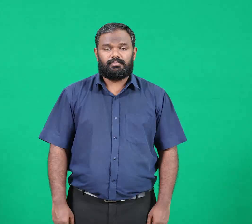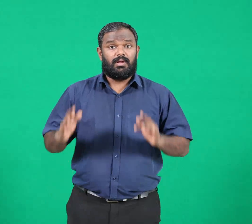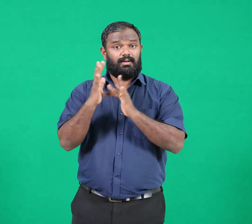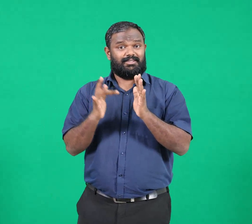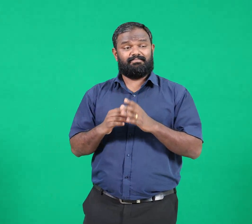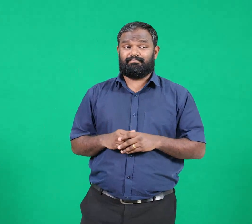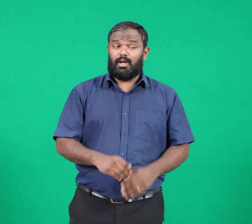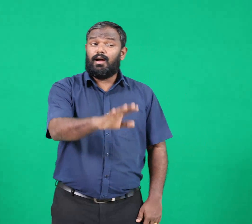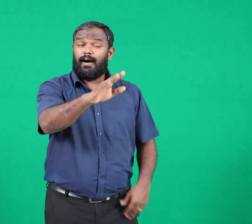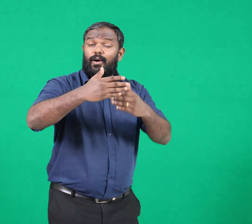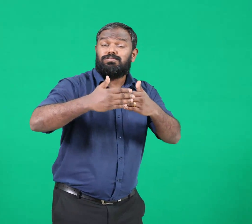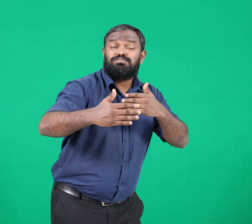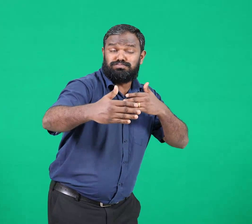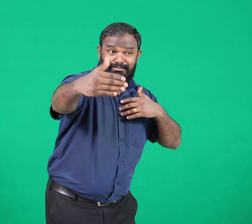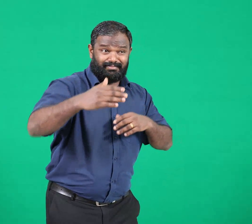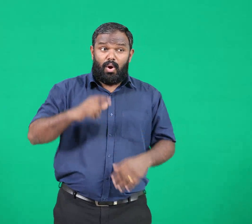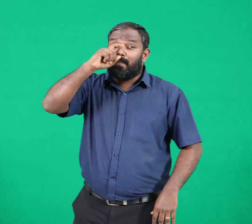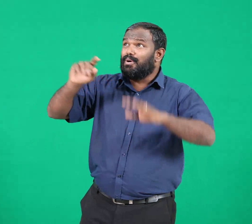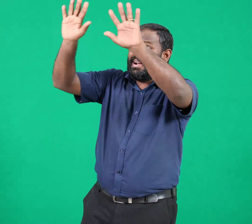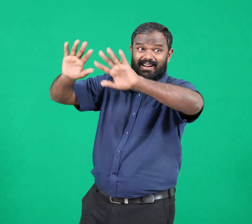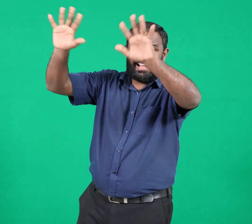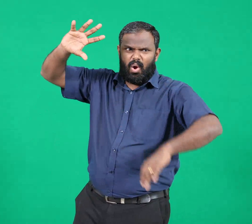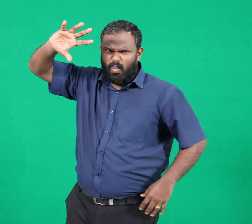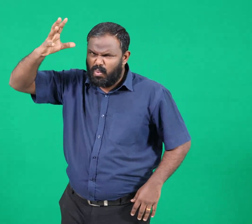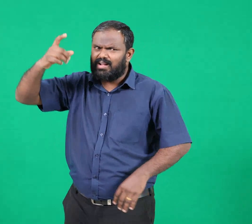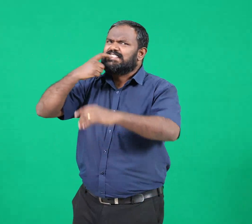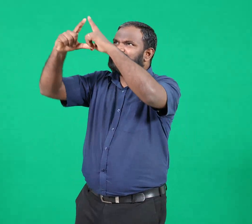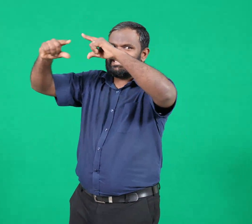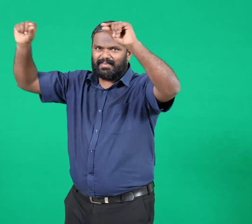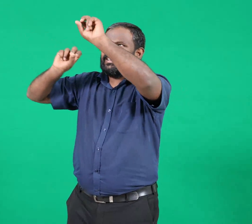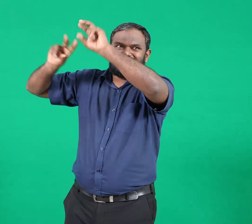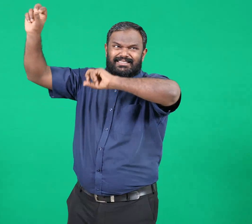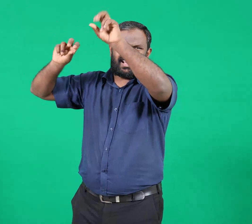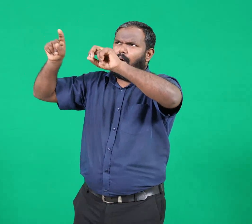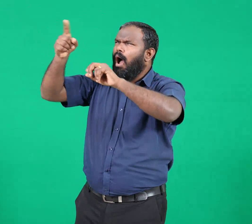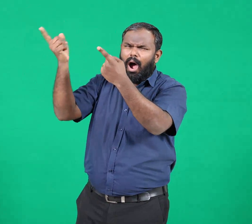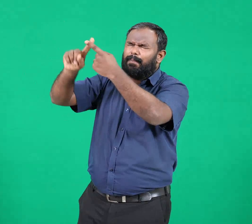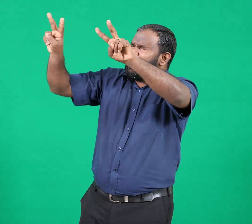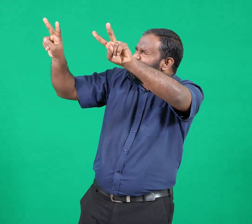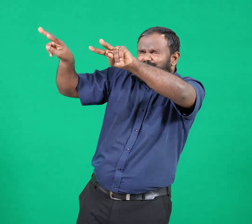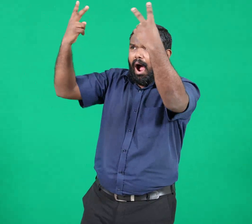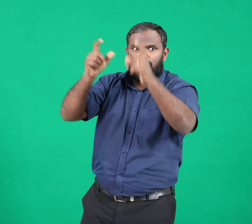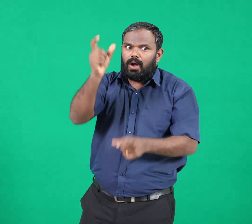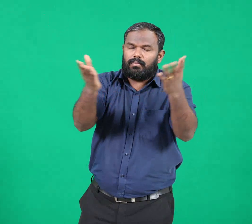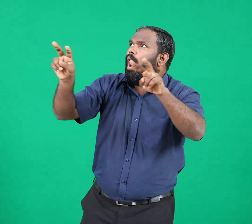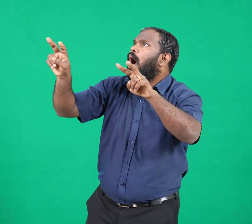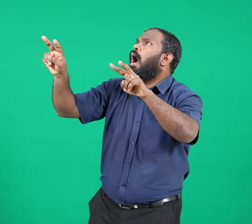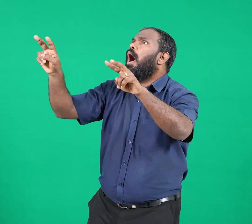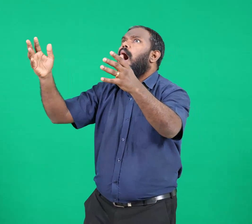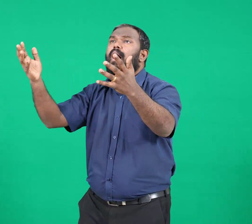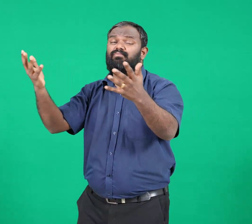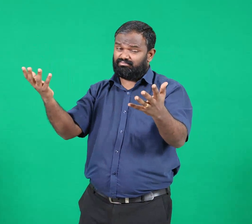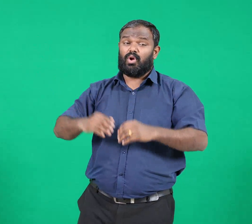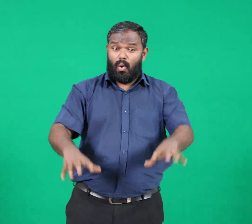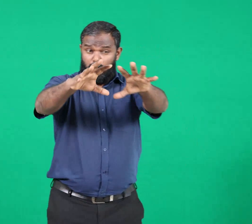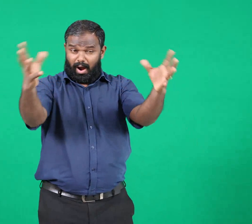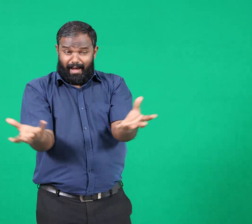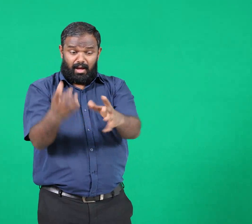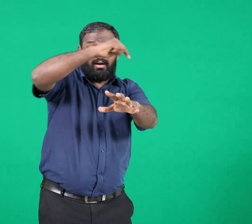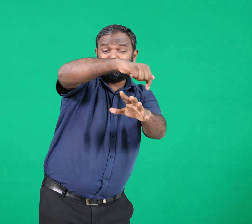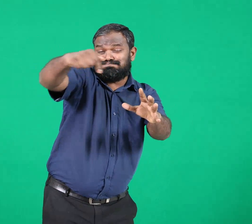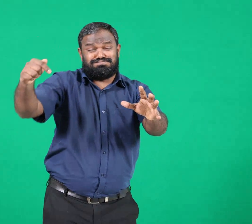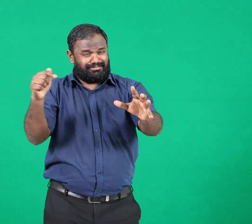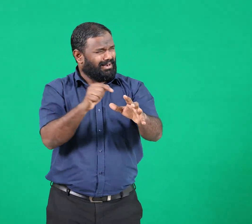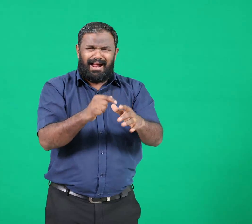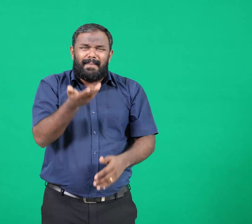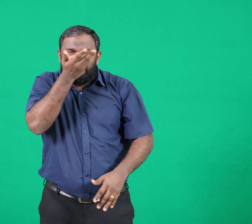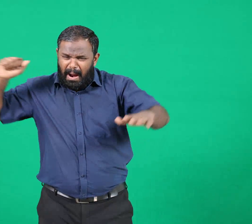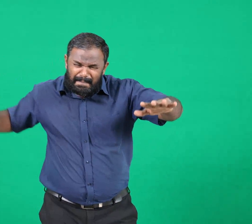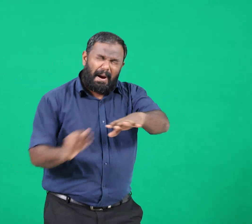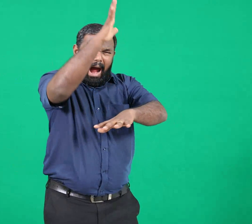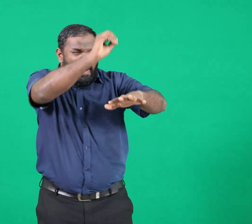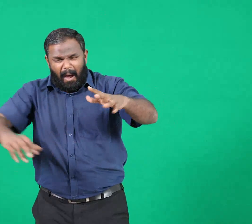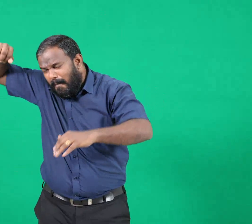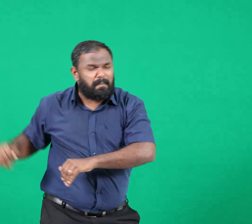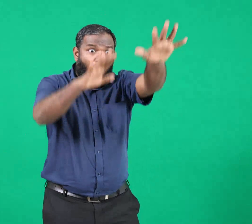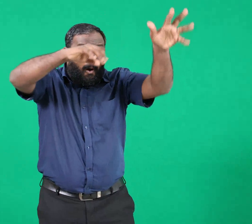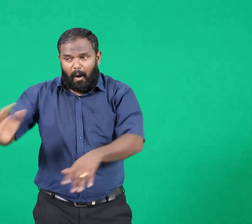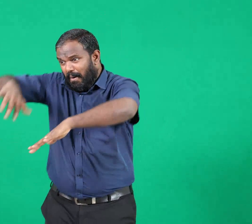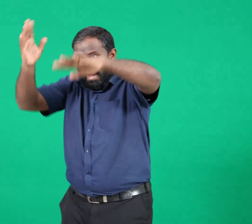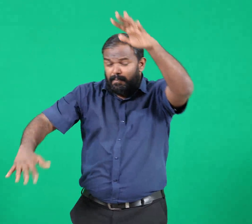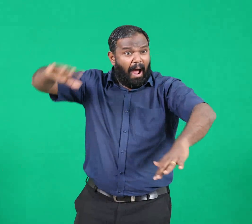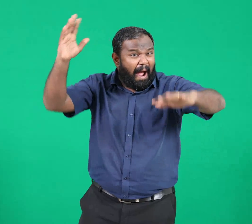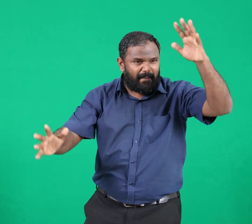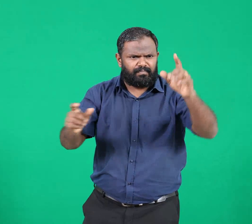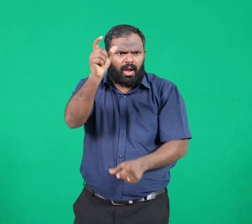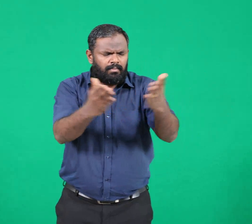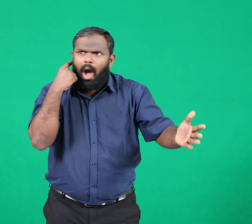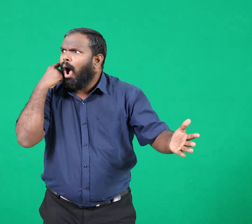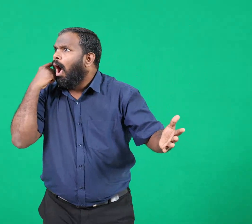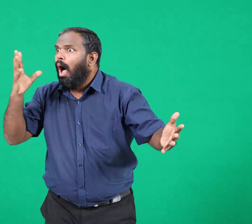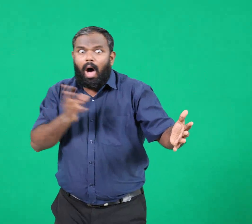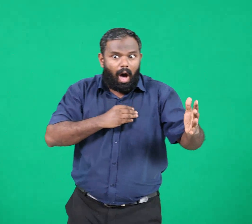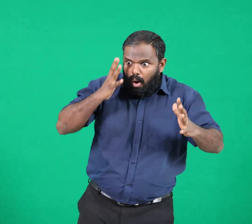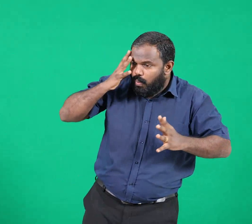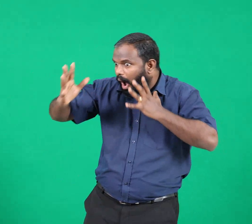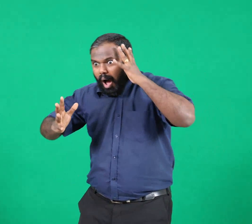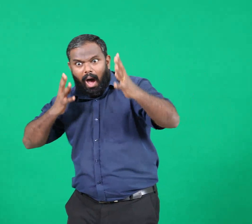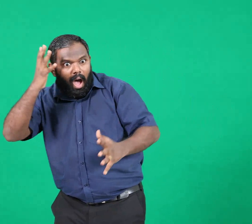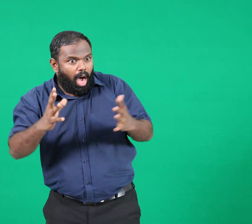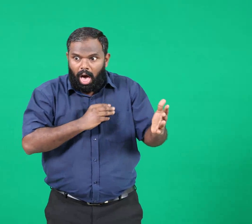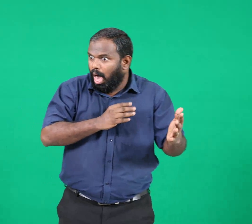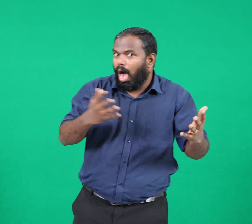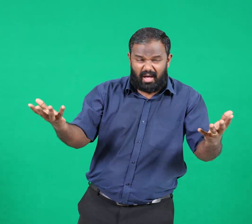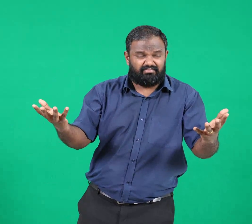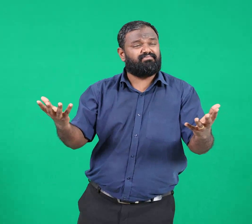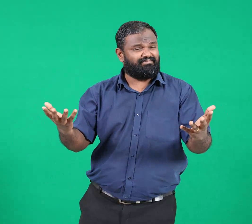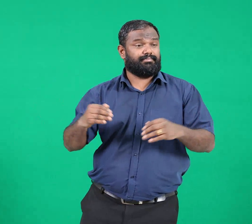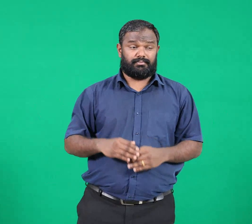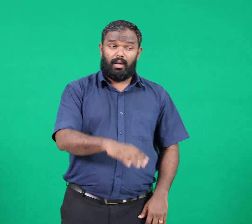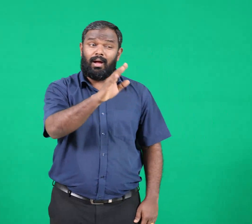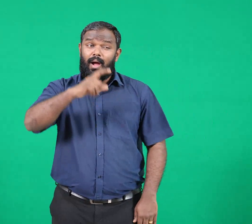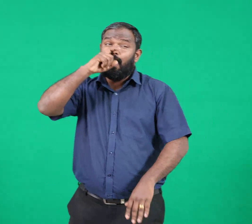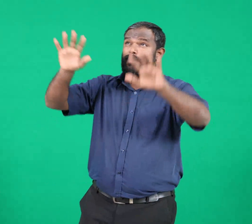There will be signs in the sun and moon and stars, and on the earth dismay among the nations, bewildered by the roaring of the sea and the surging of the waves.